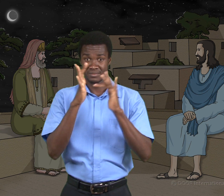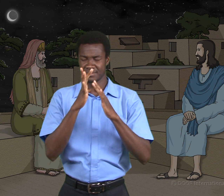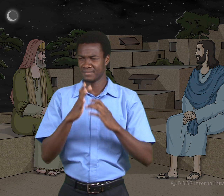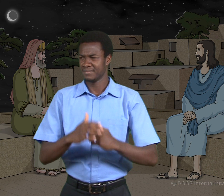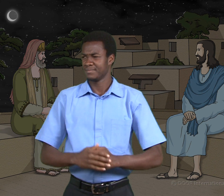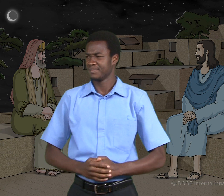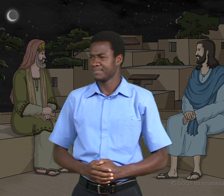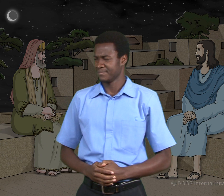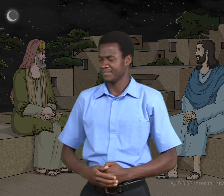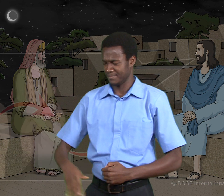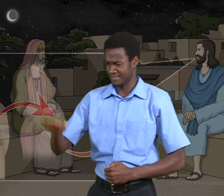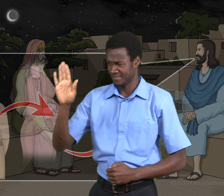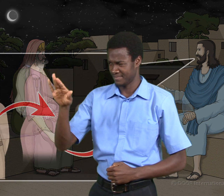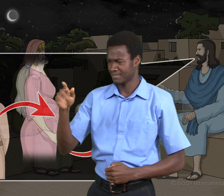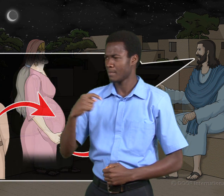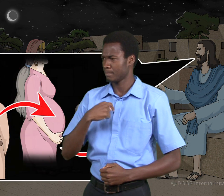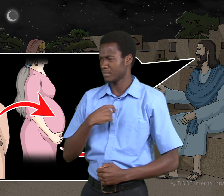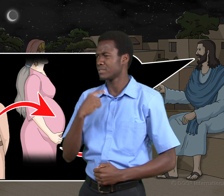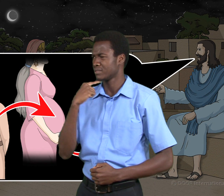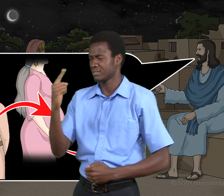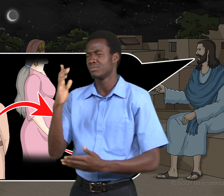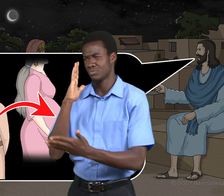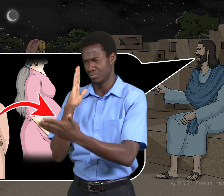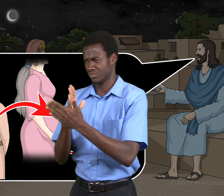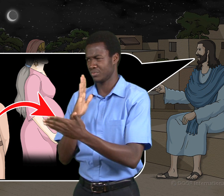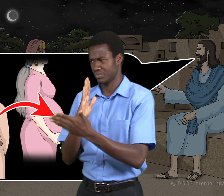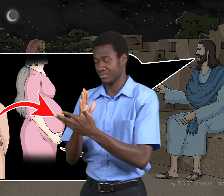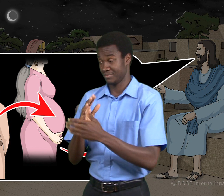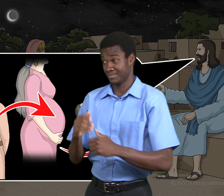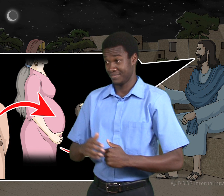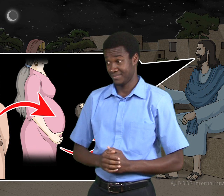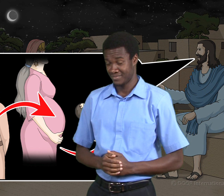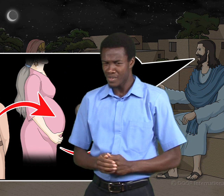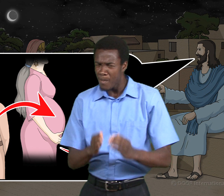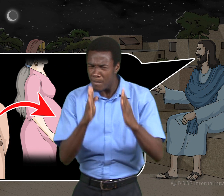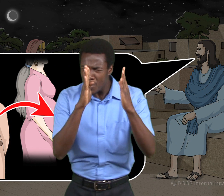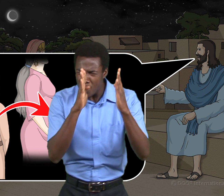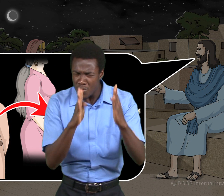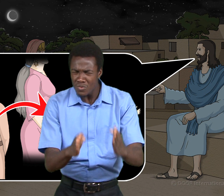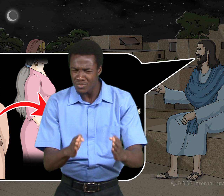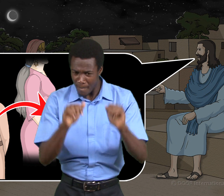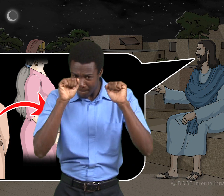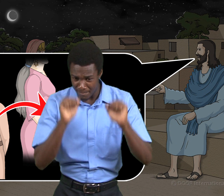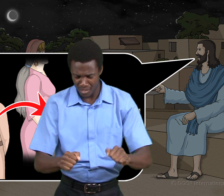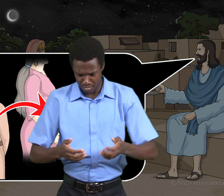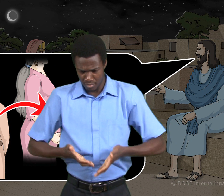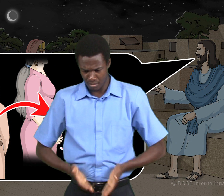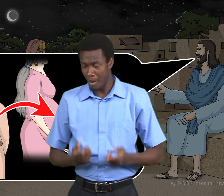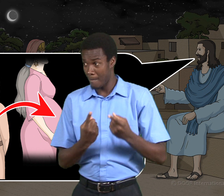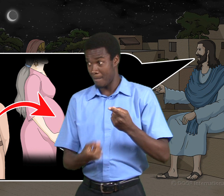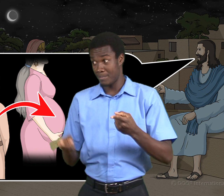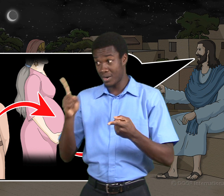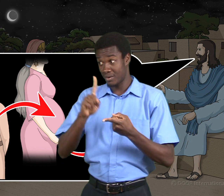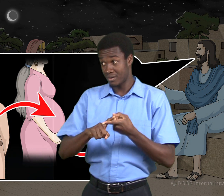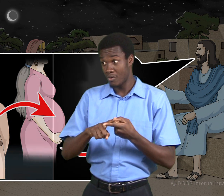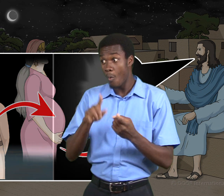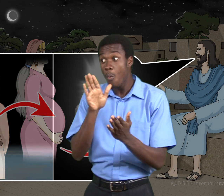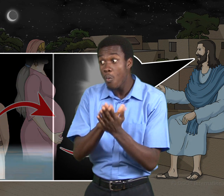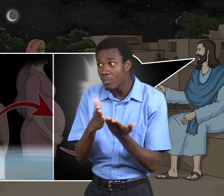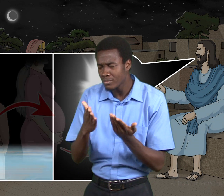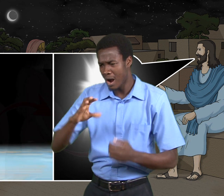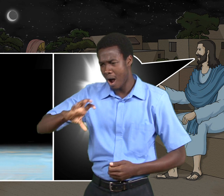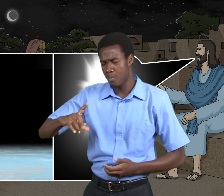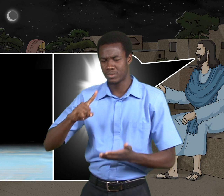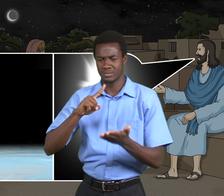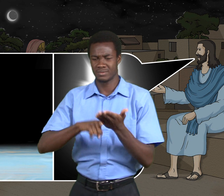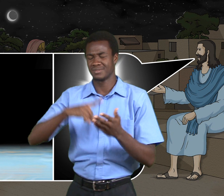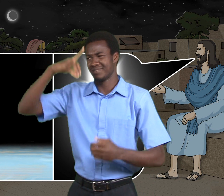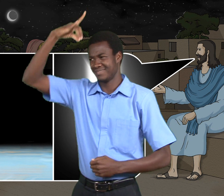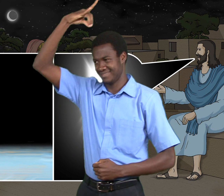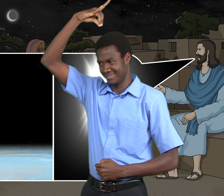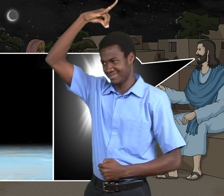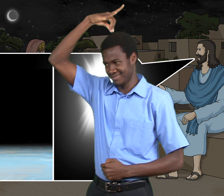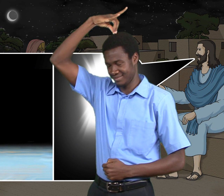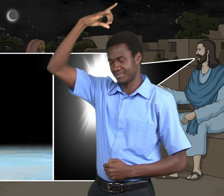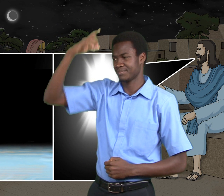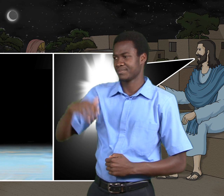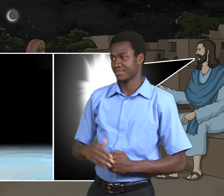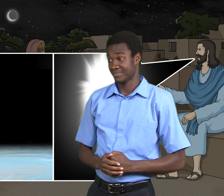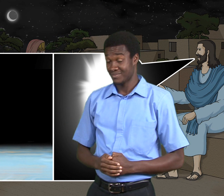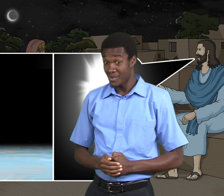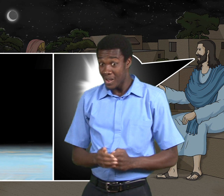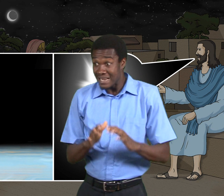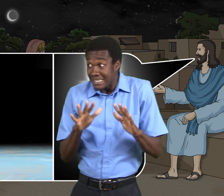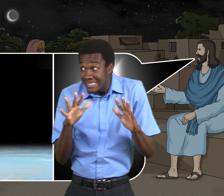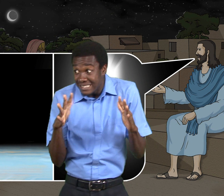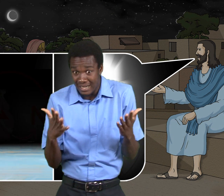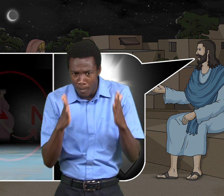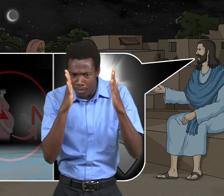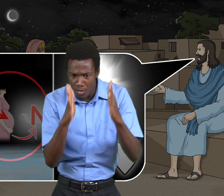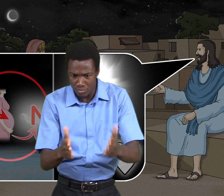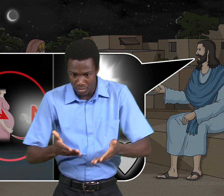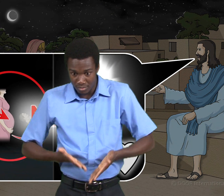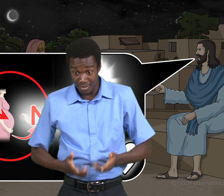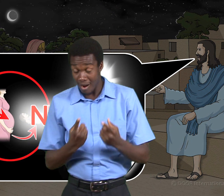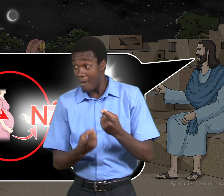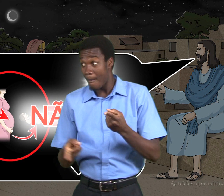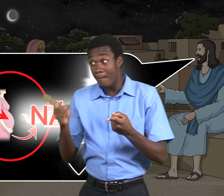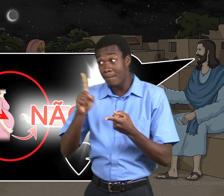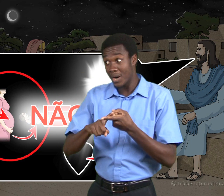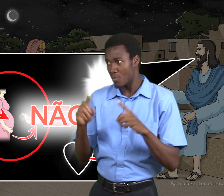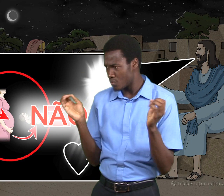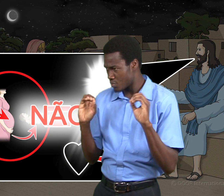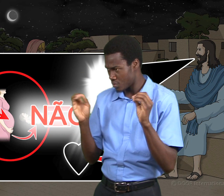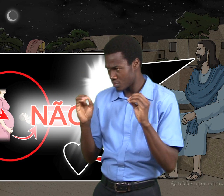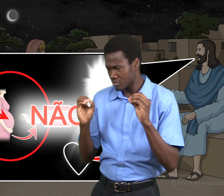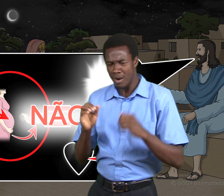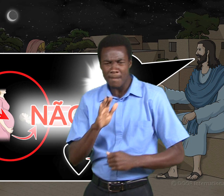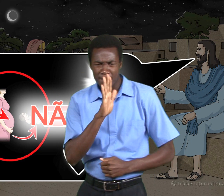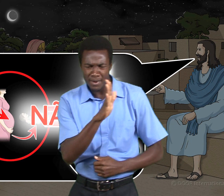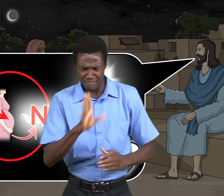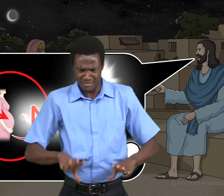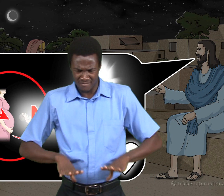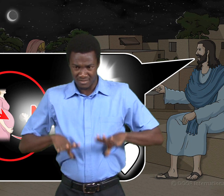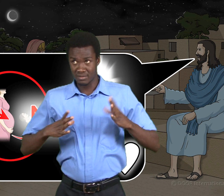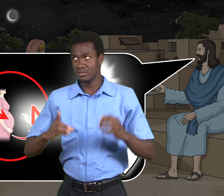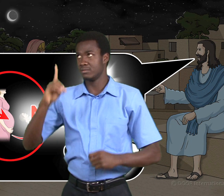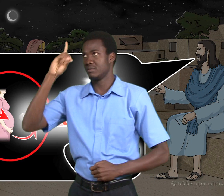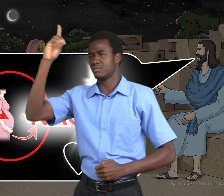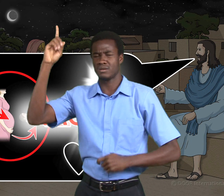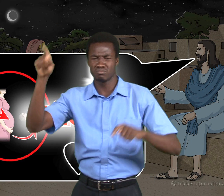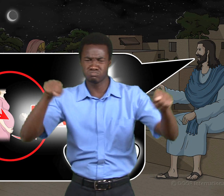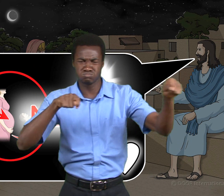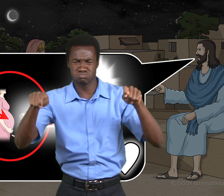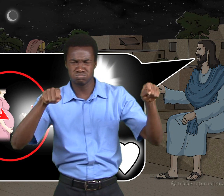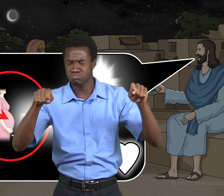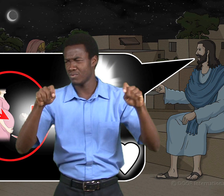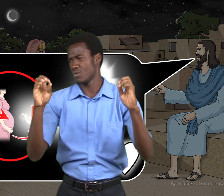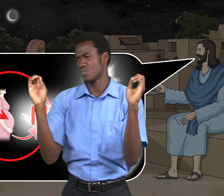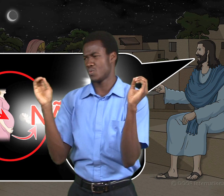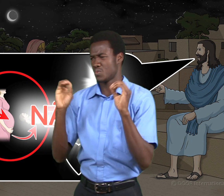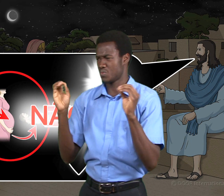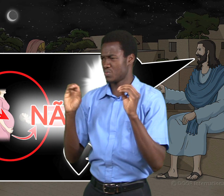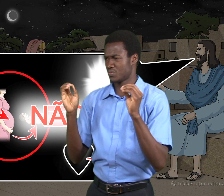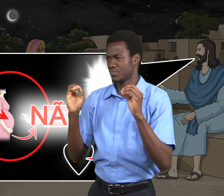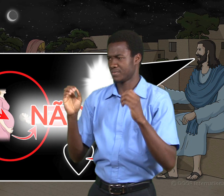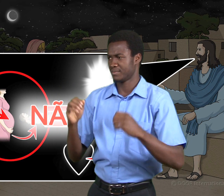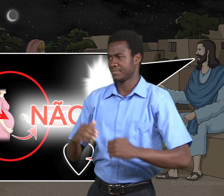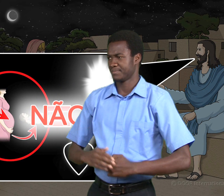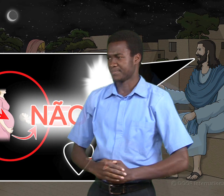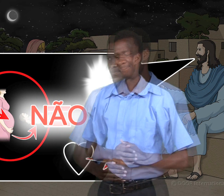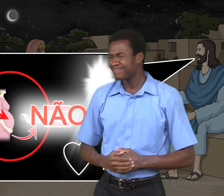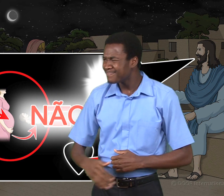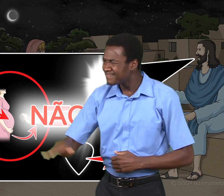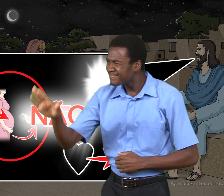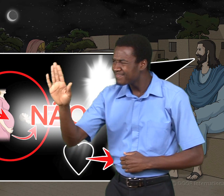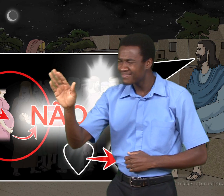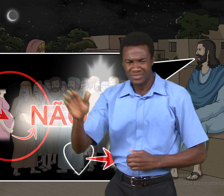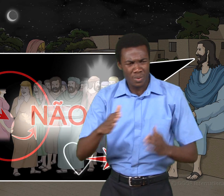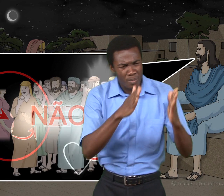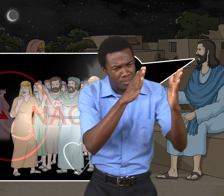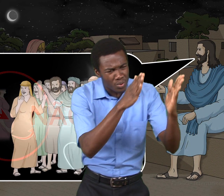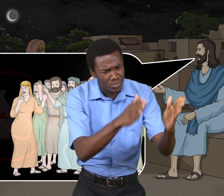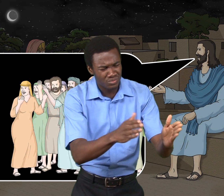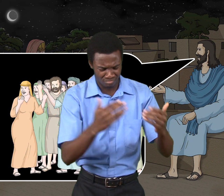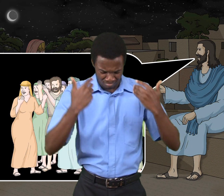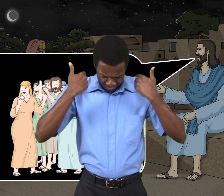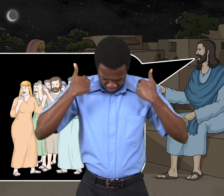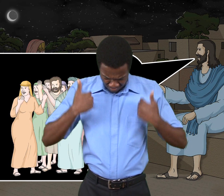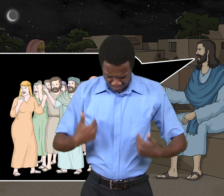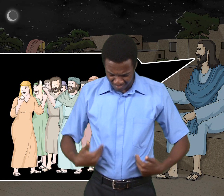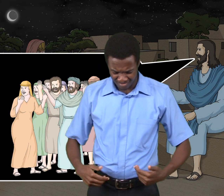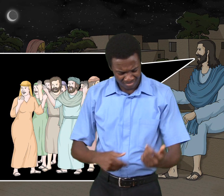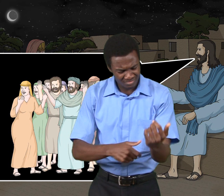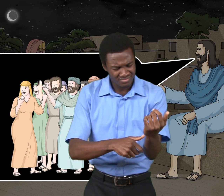Jesus answered, “Truly, truly, I tell you, no one can enter the kingdom of God unless he is born of water and the Spirit.